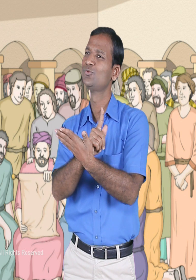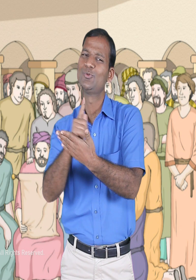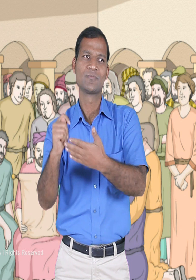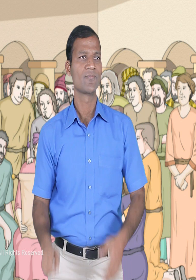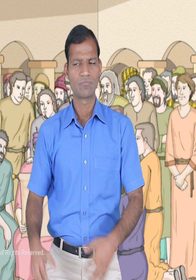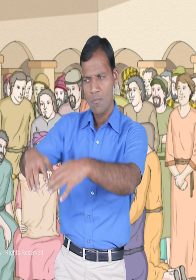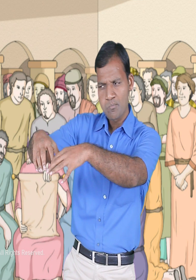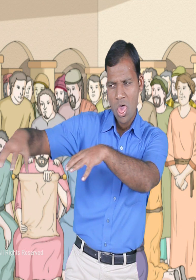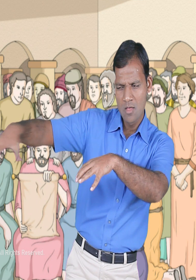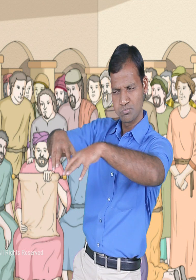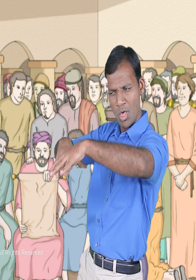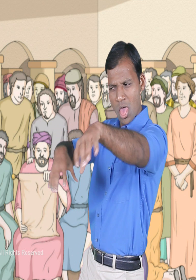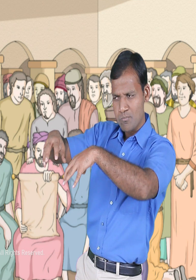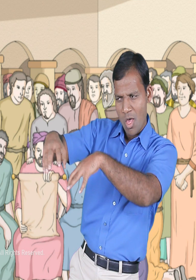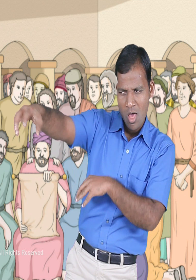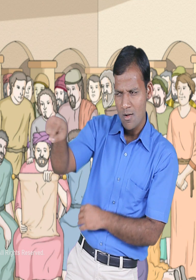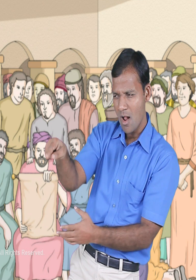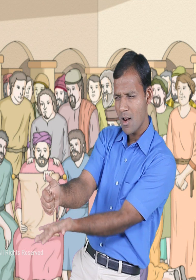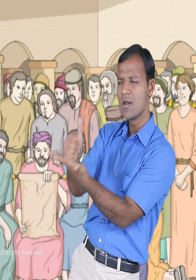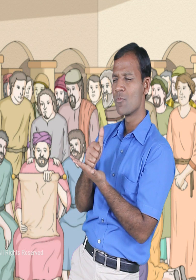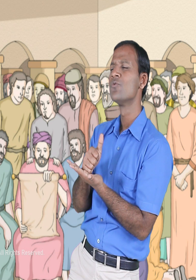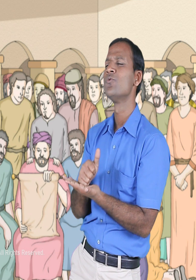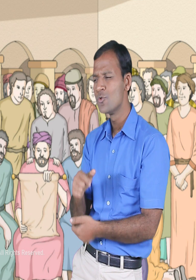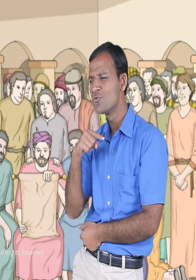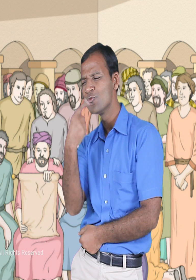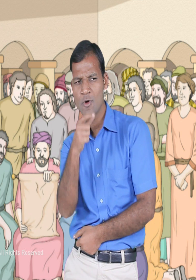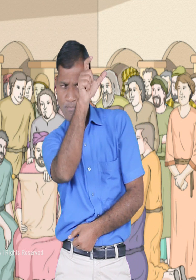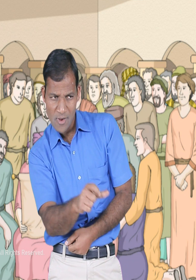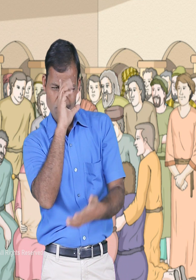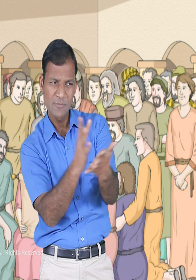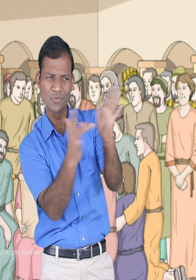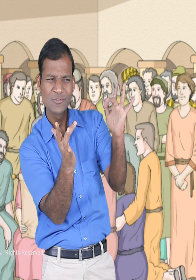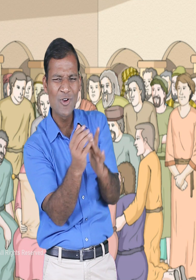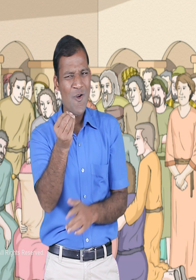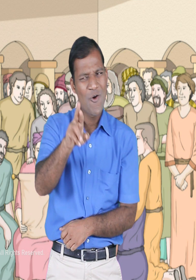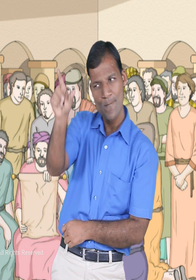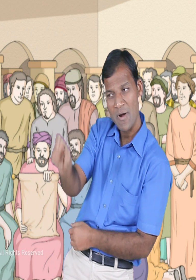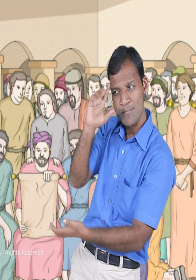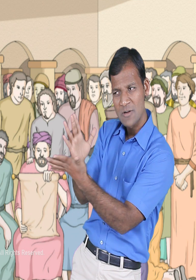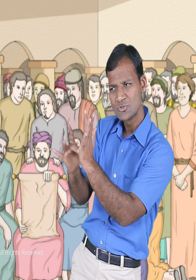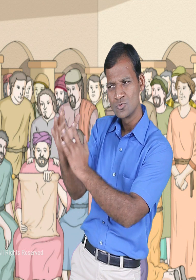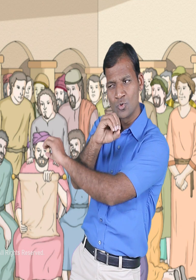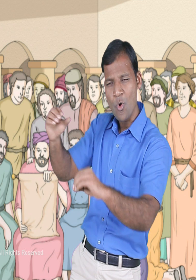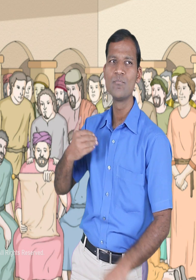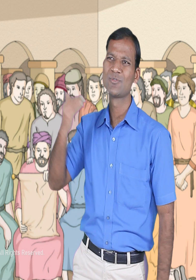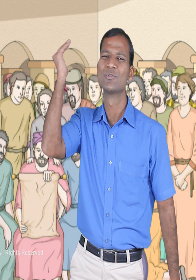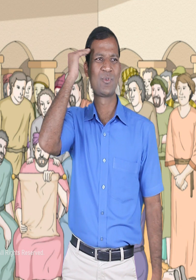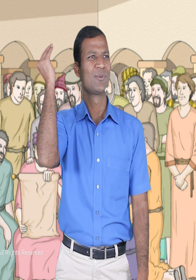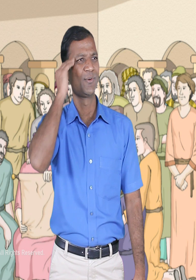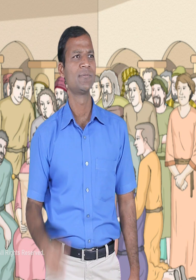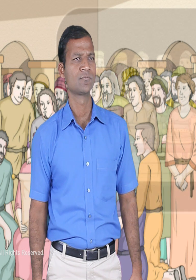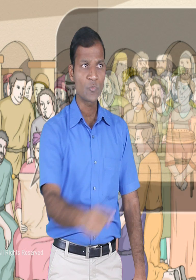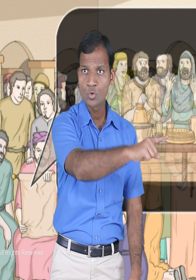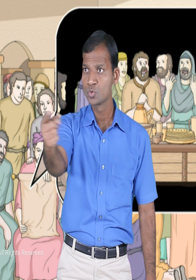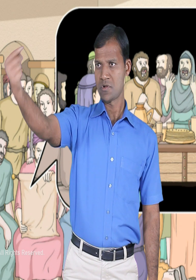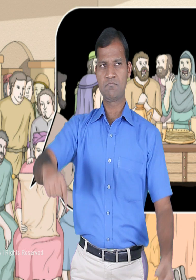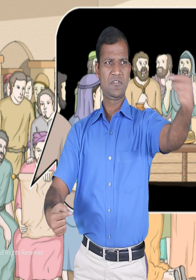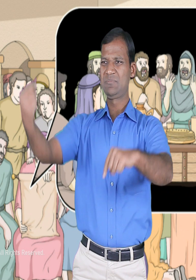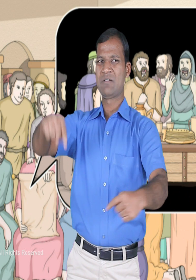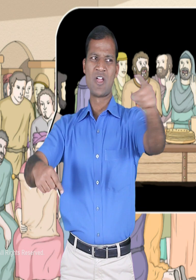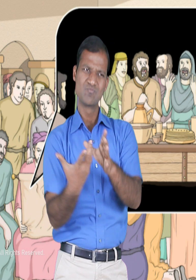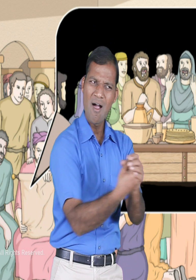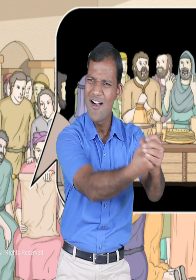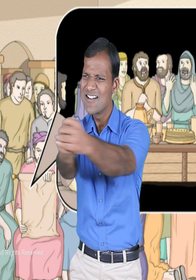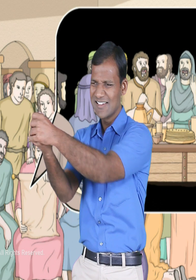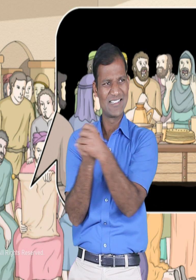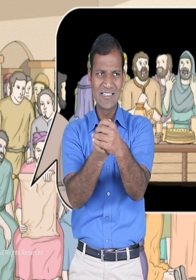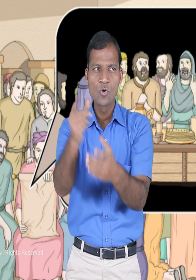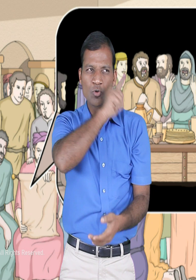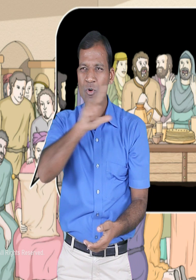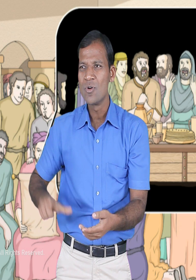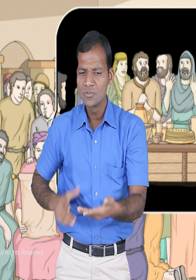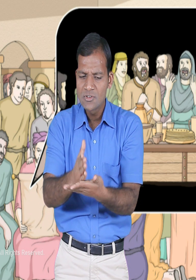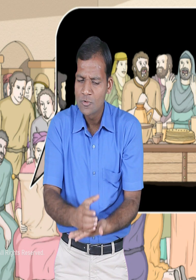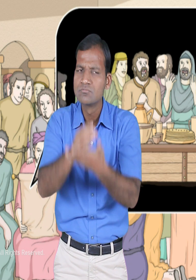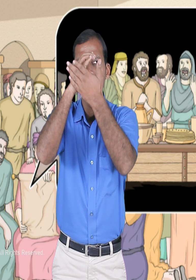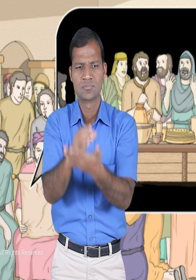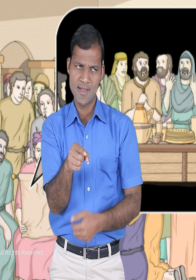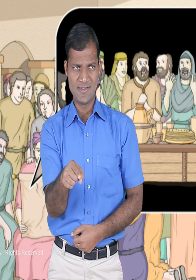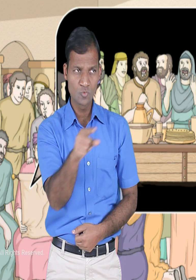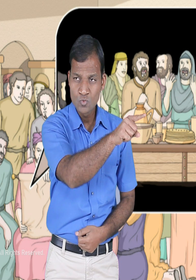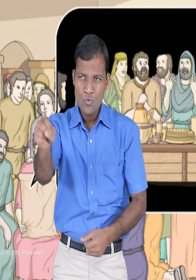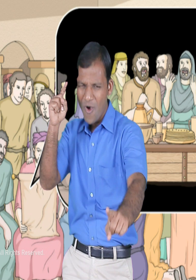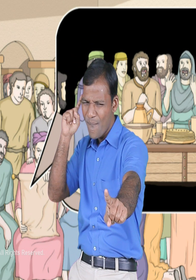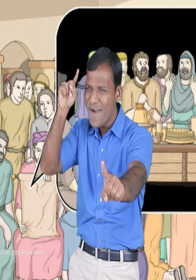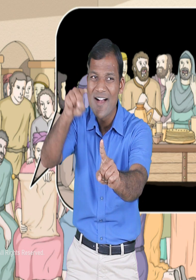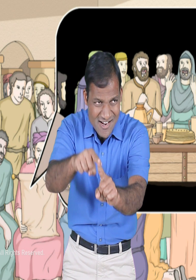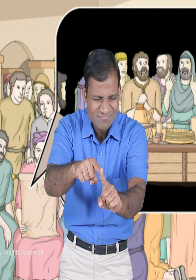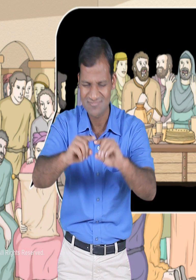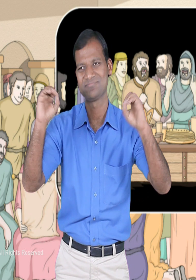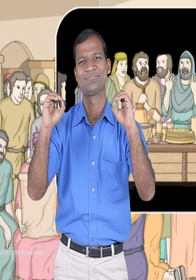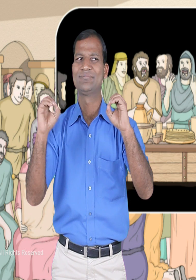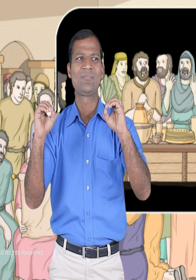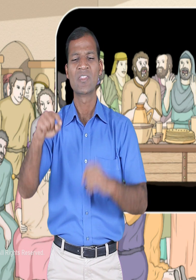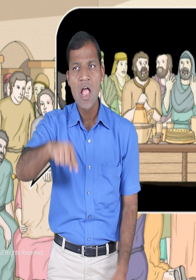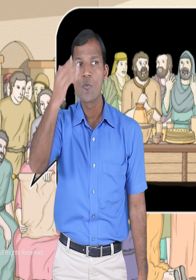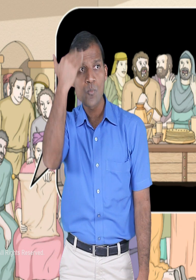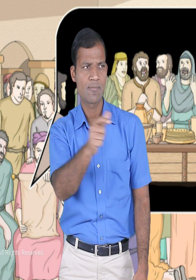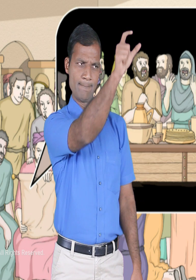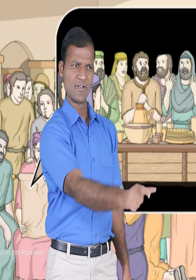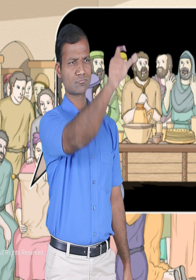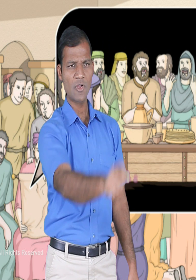Now then, when you come together, it is not the Lord’s Supper you eat. For as you eat, each of you goes ahead without sharing his meal.